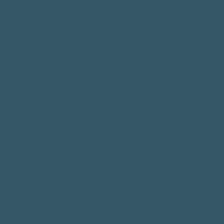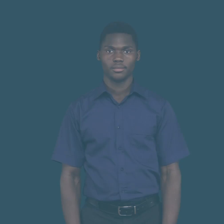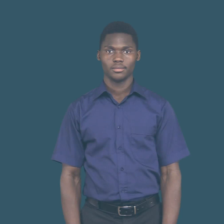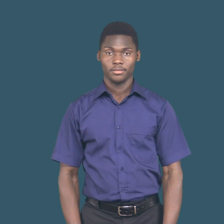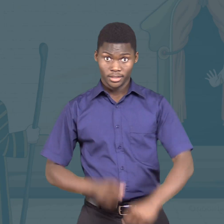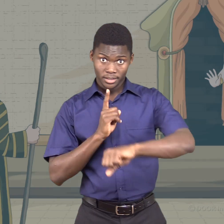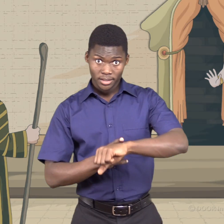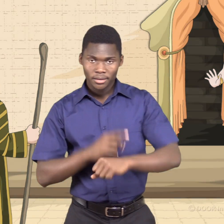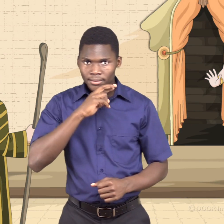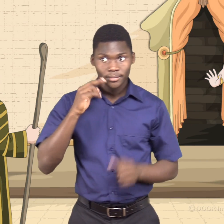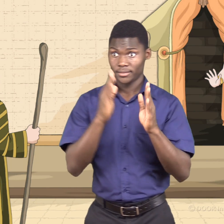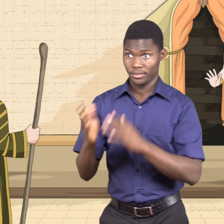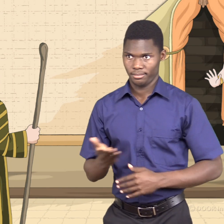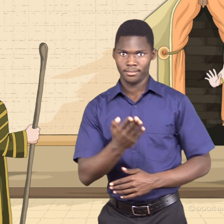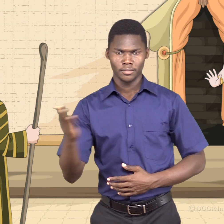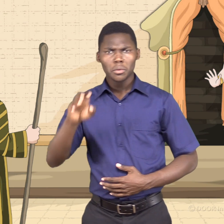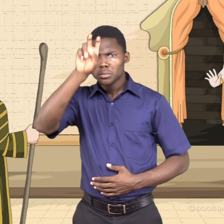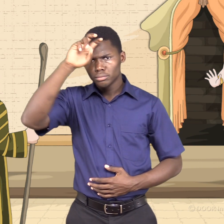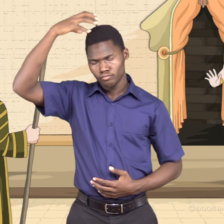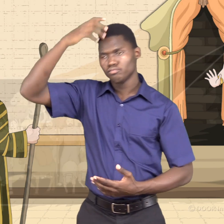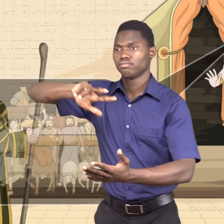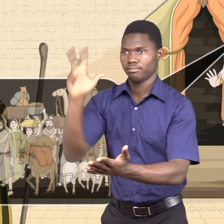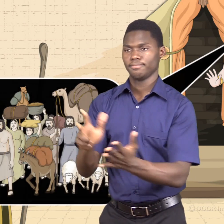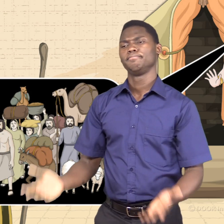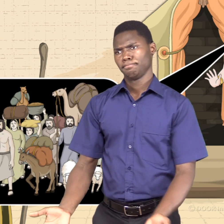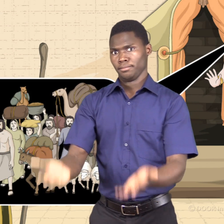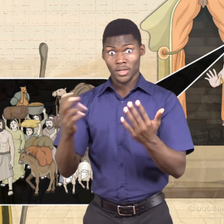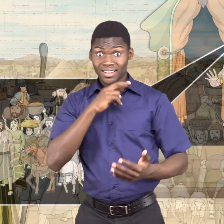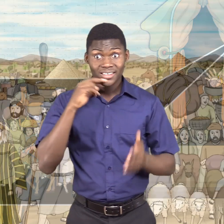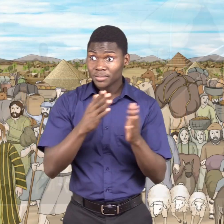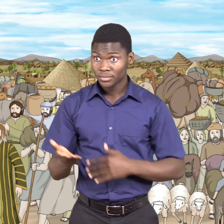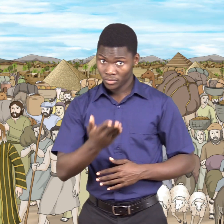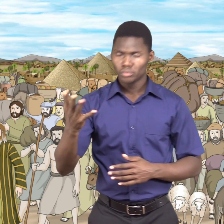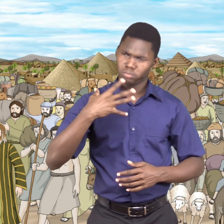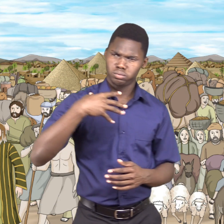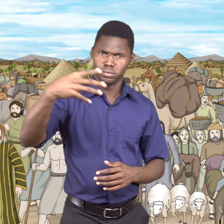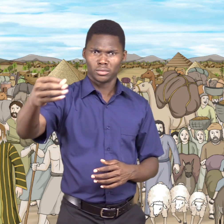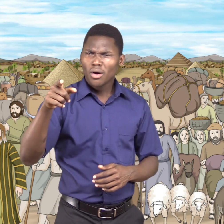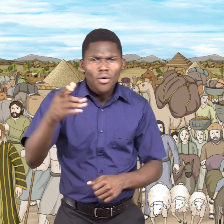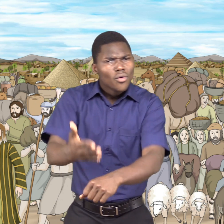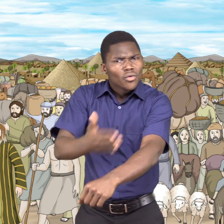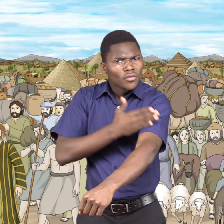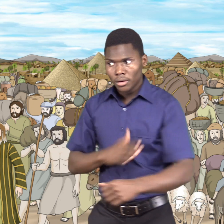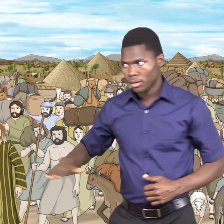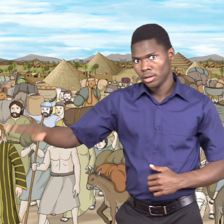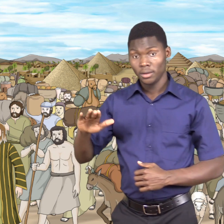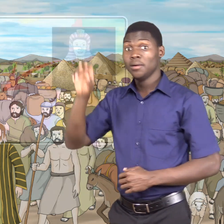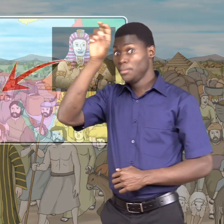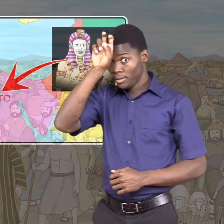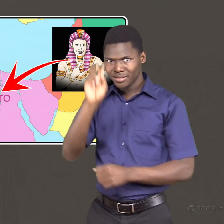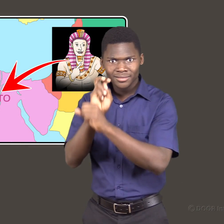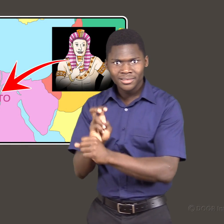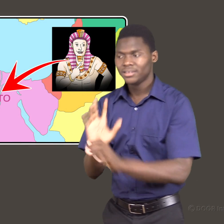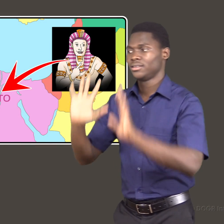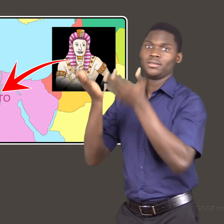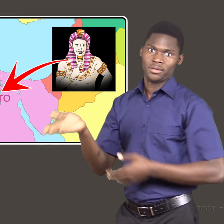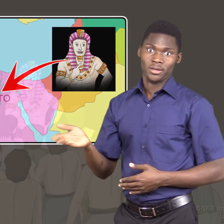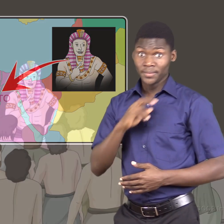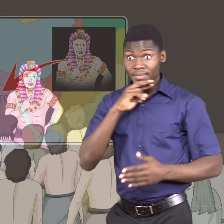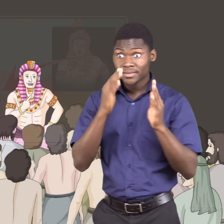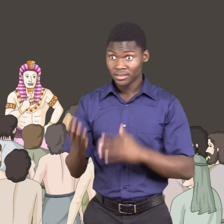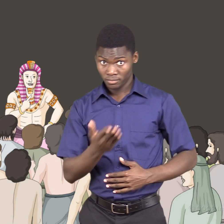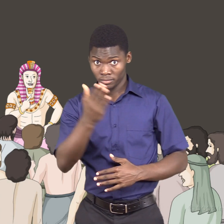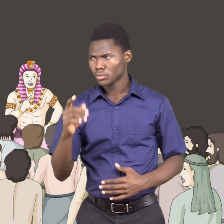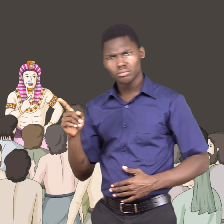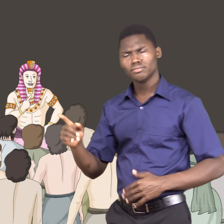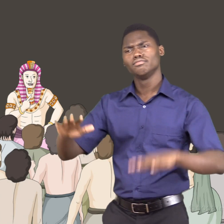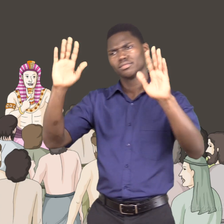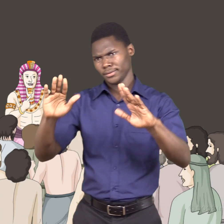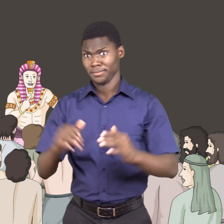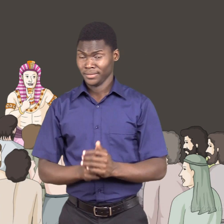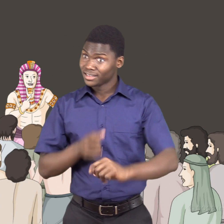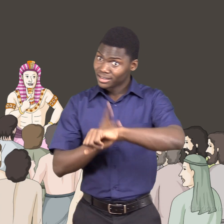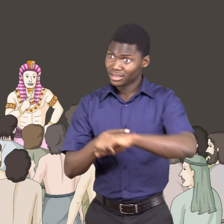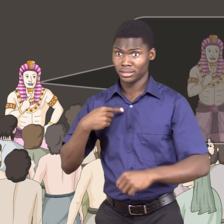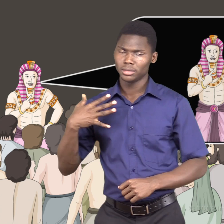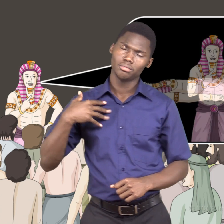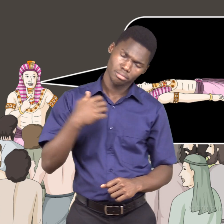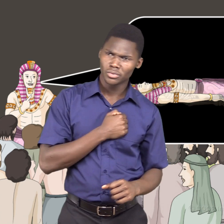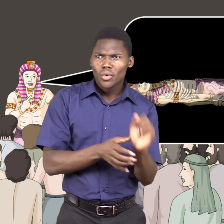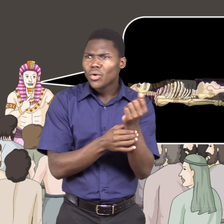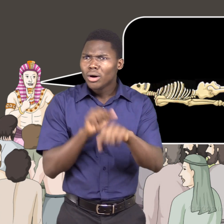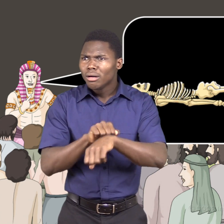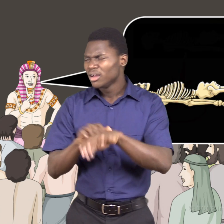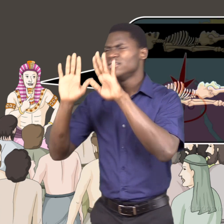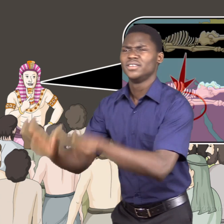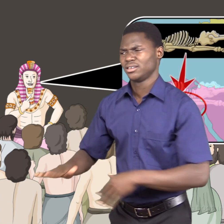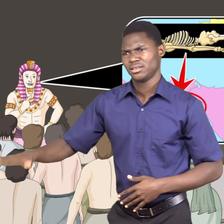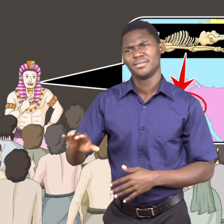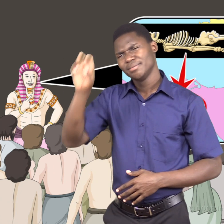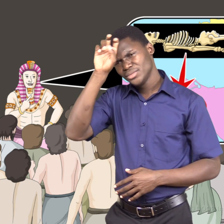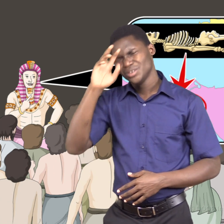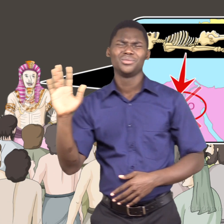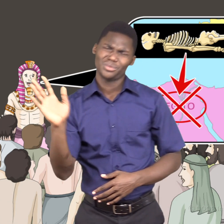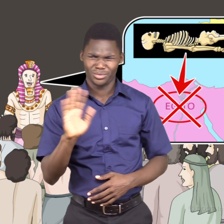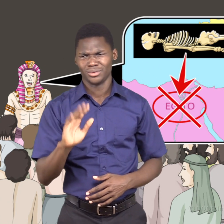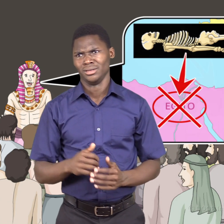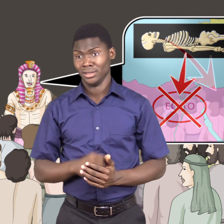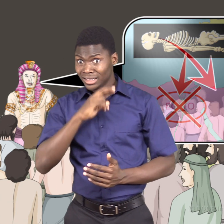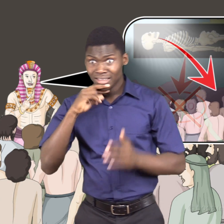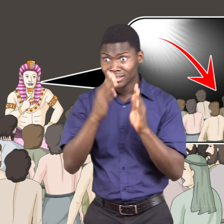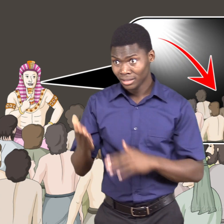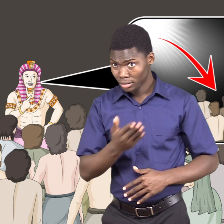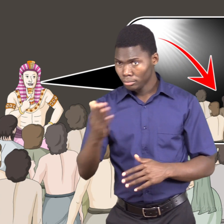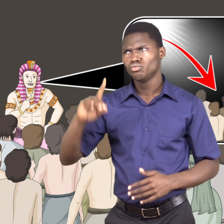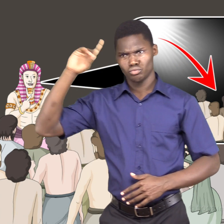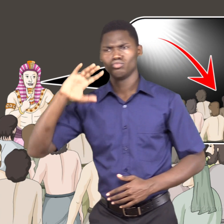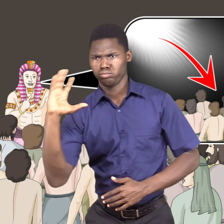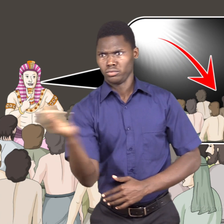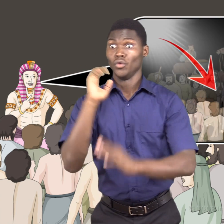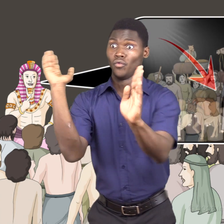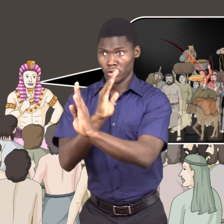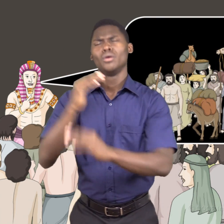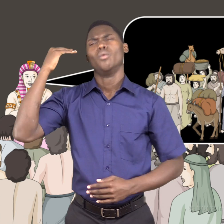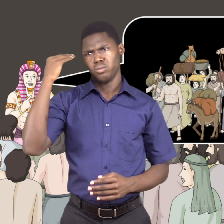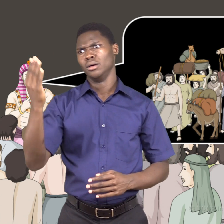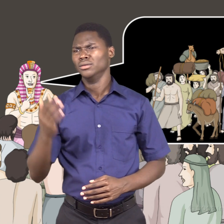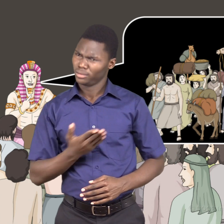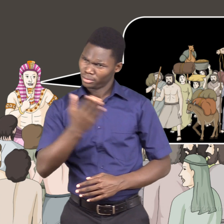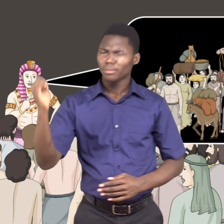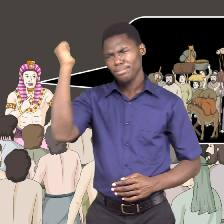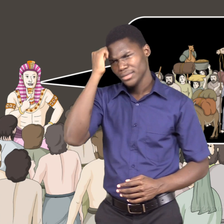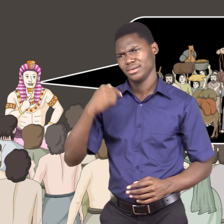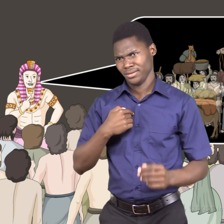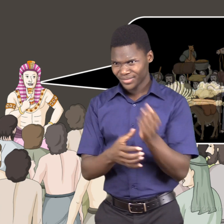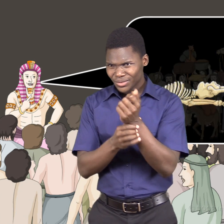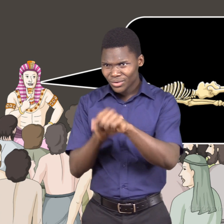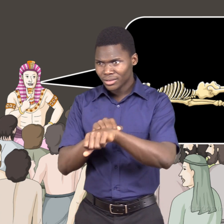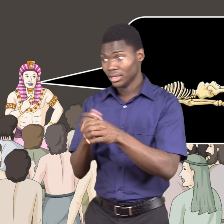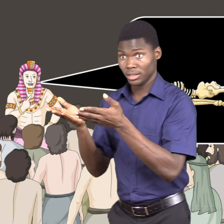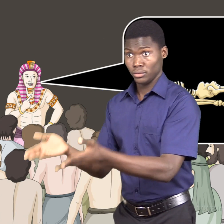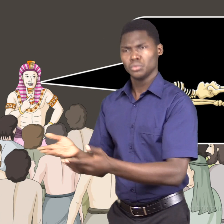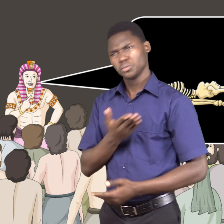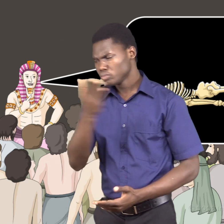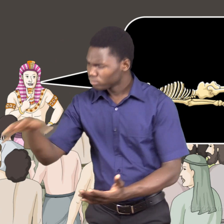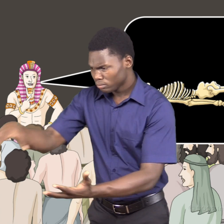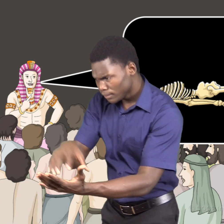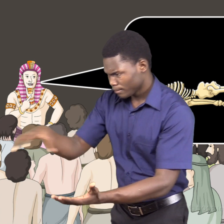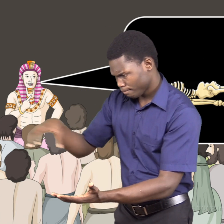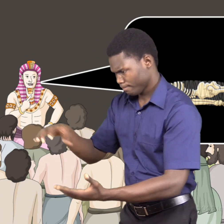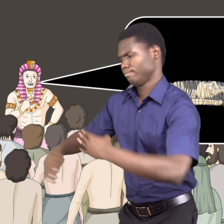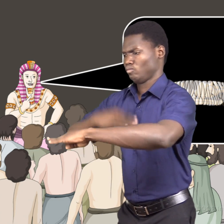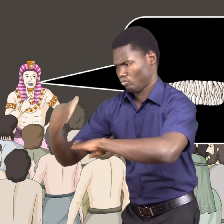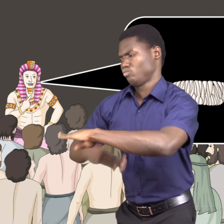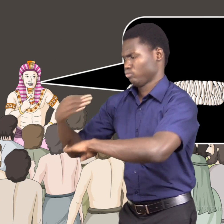When Pharaoh let the people go, God did not lead them along the road through the land of the Philistines, though it was shorter.